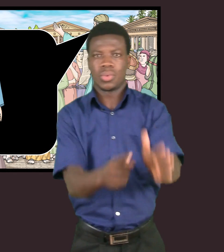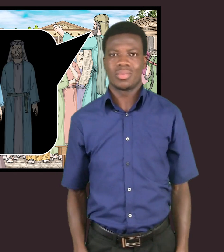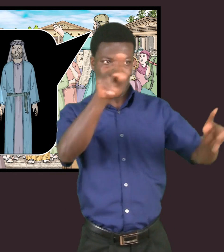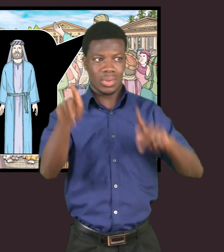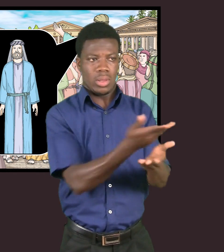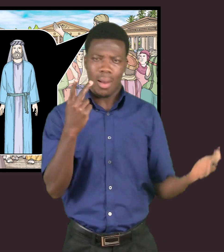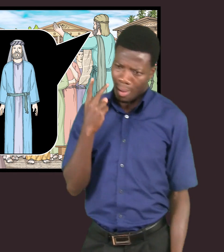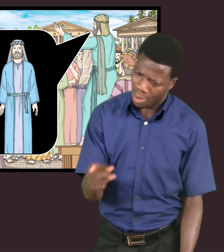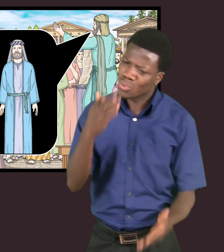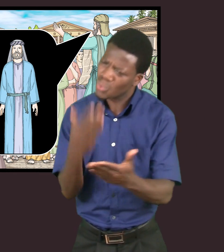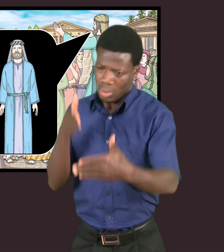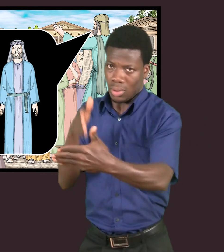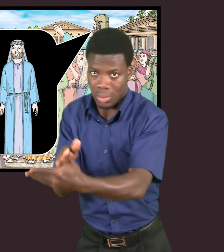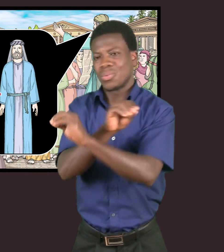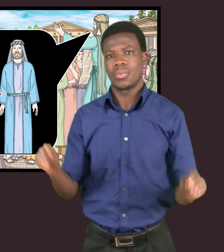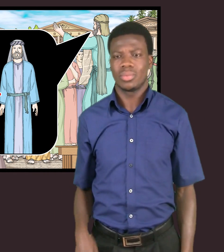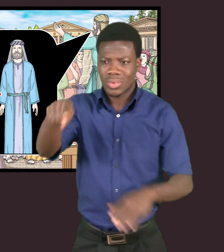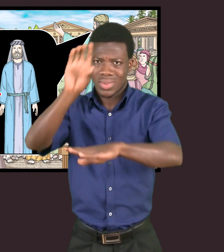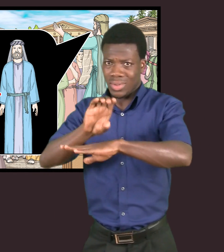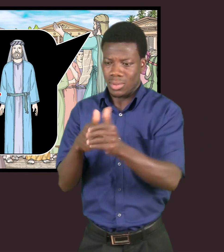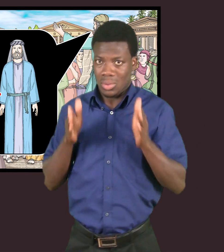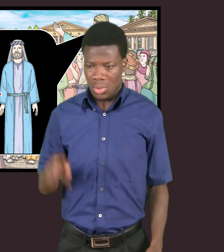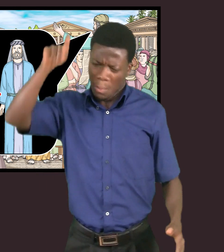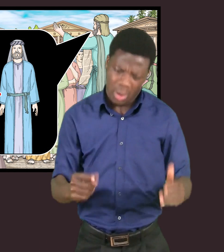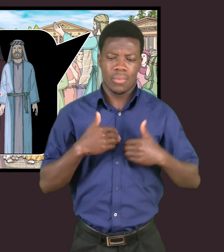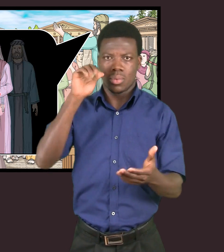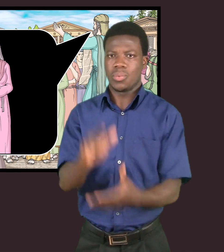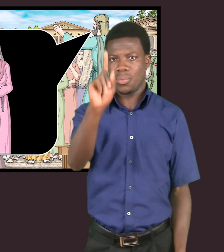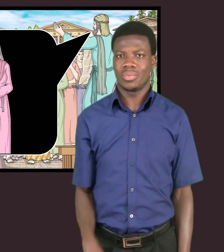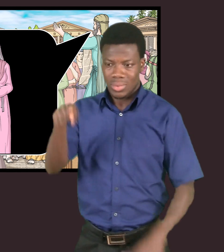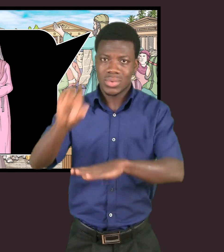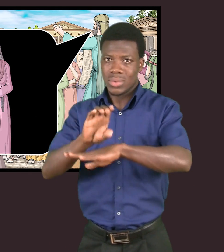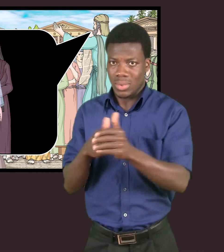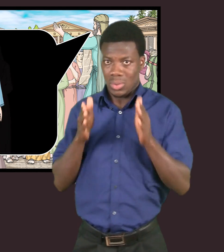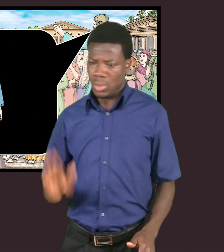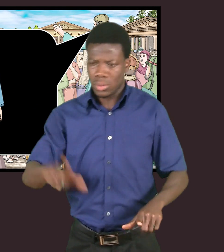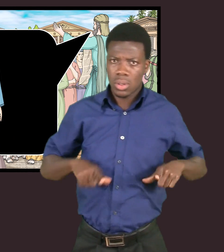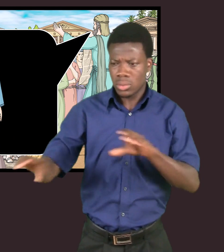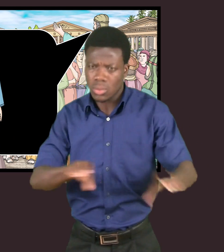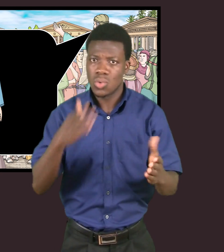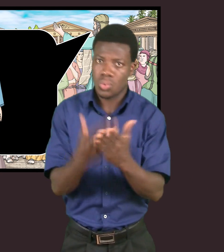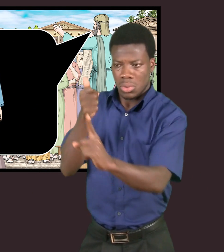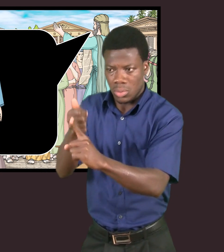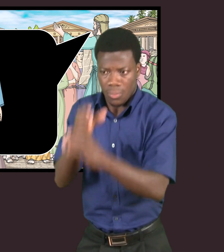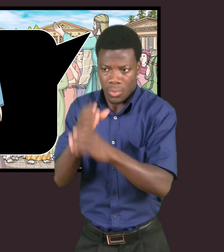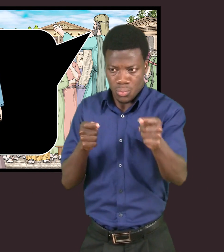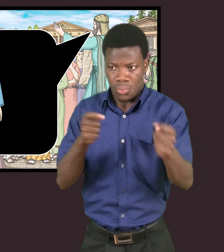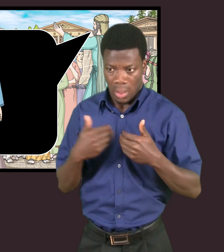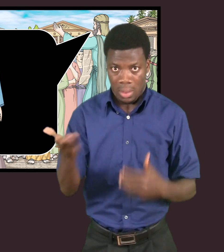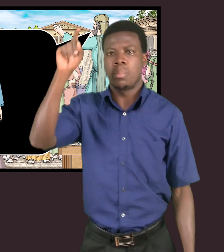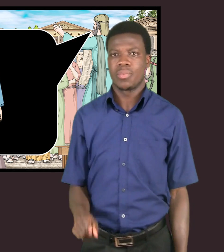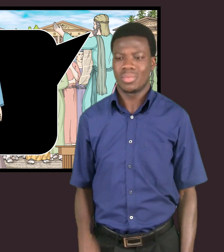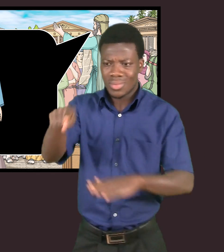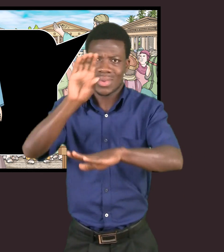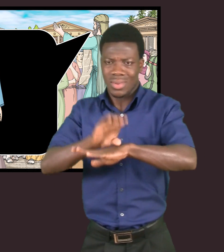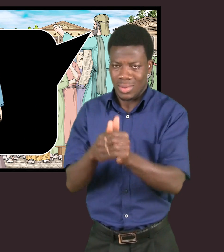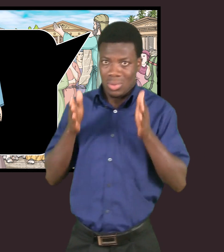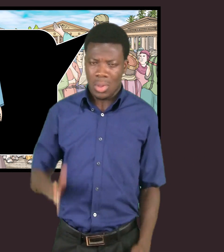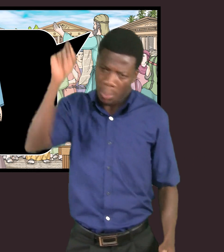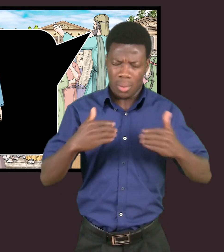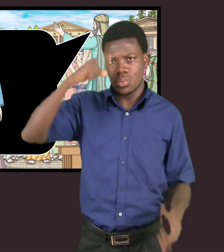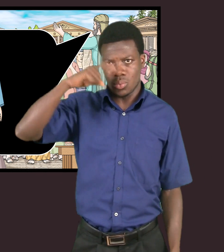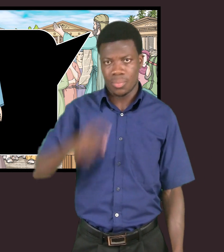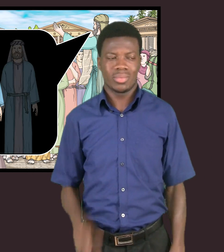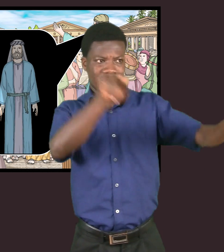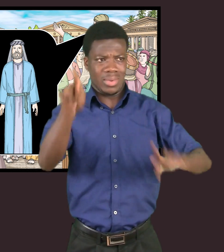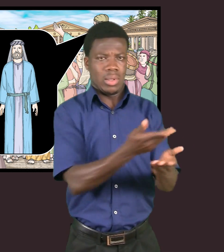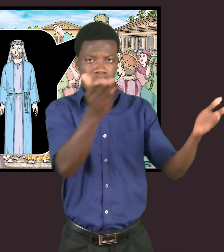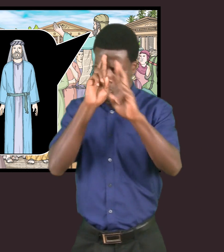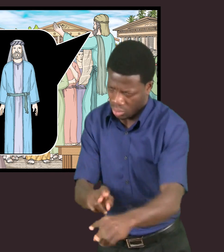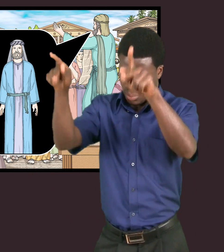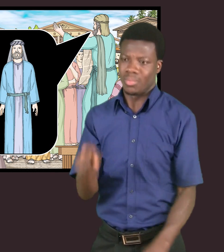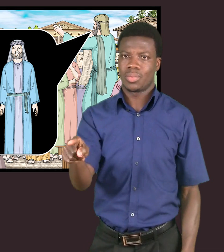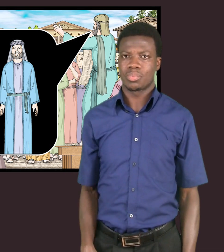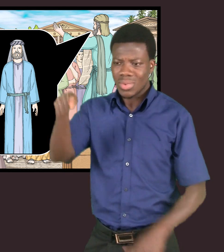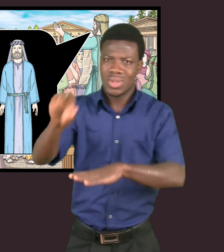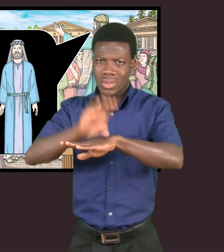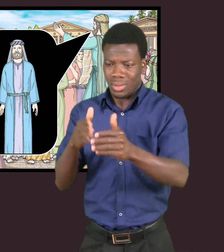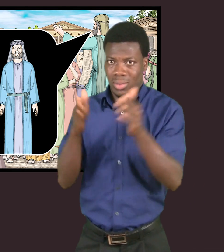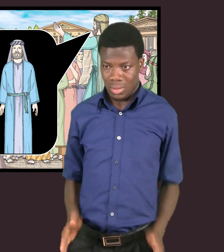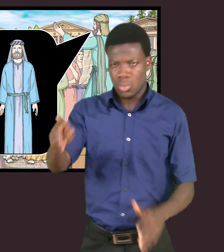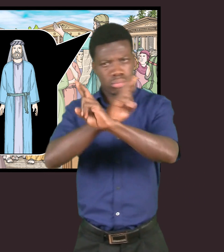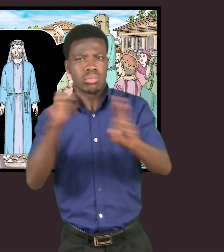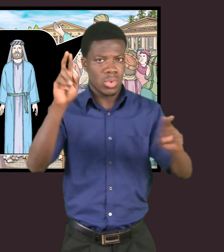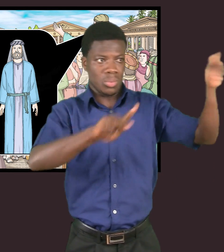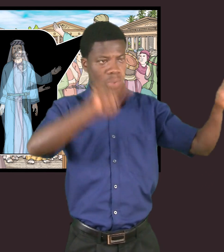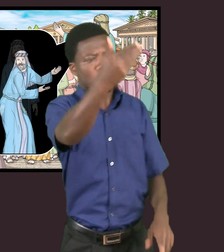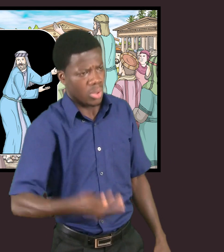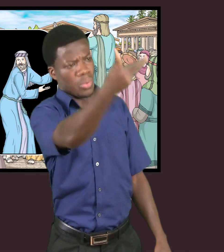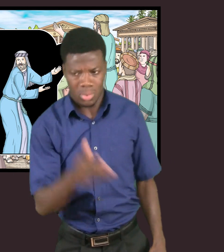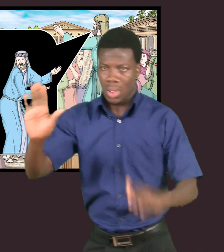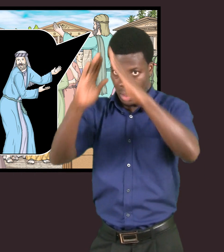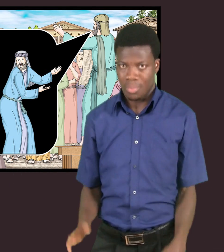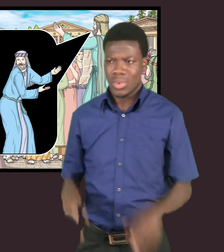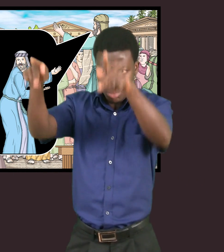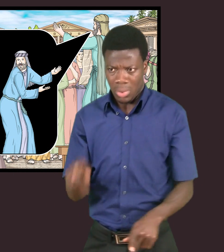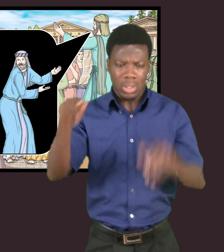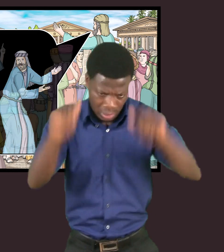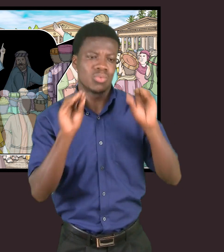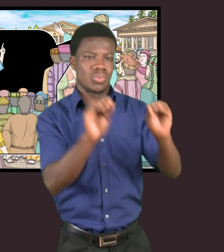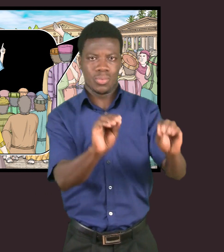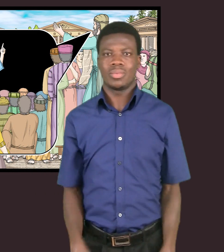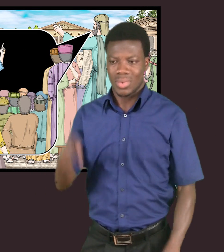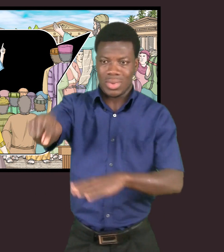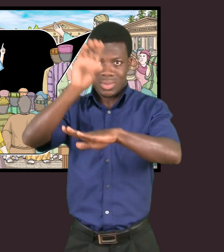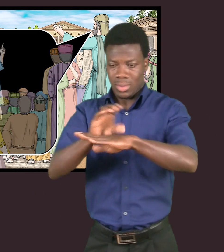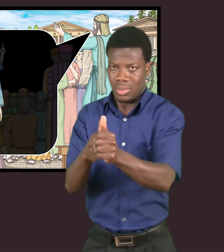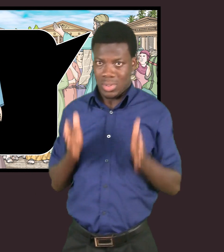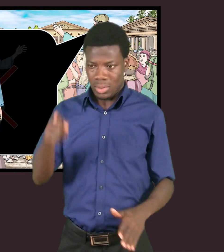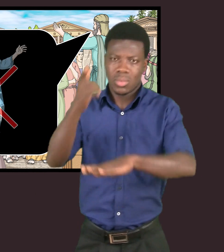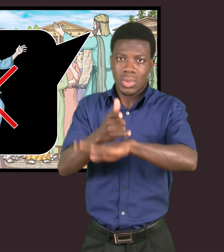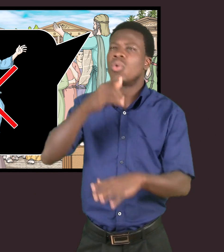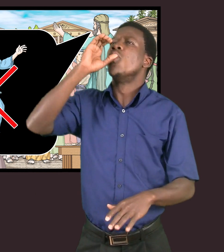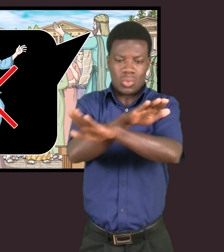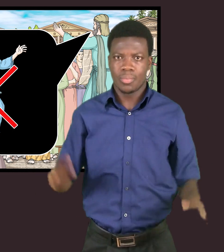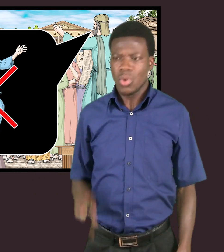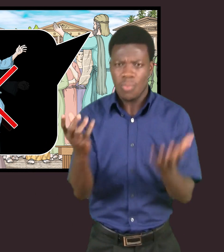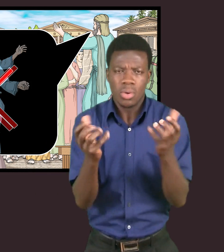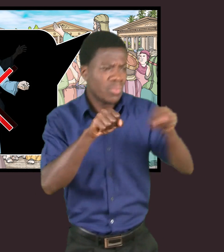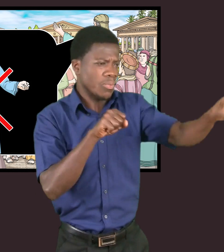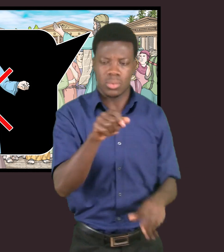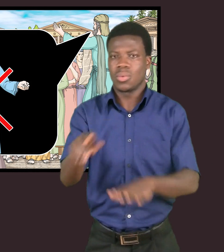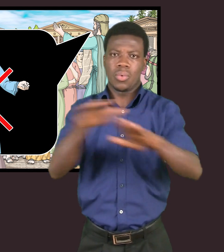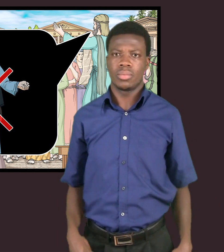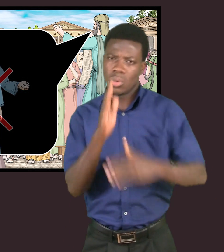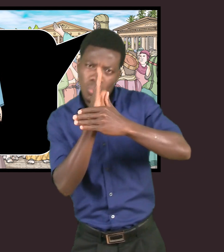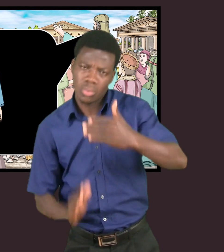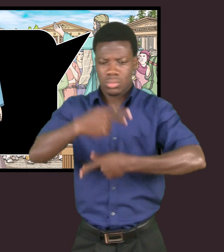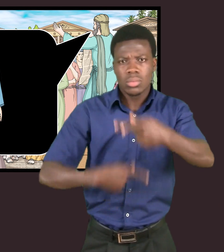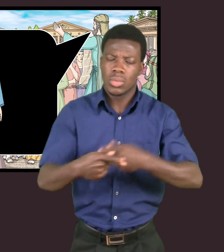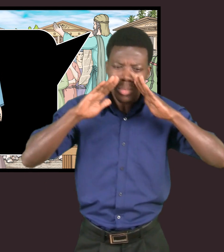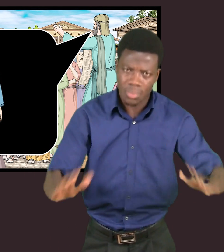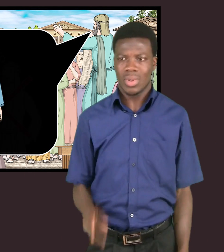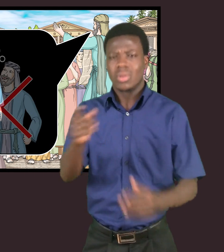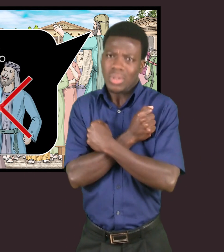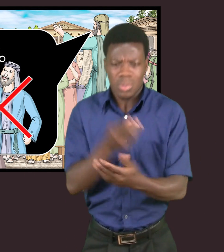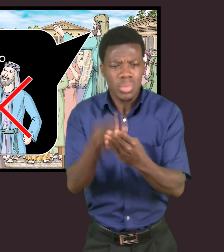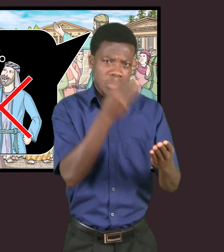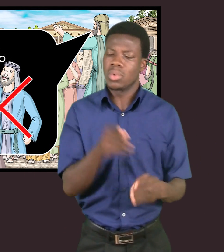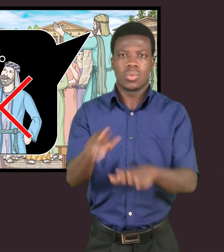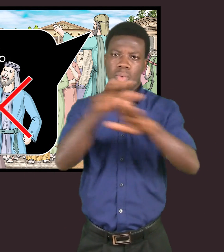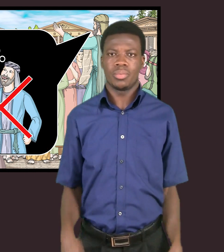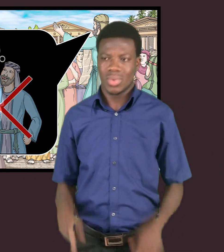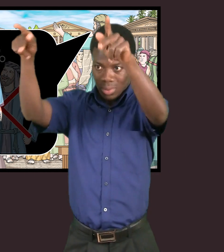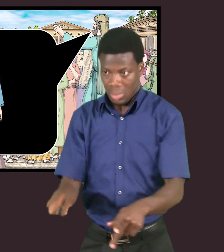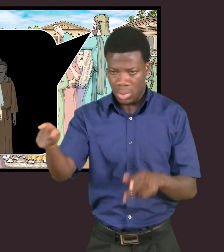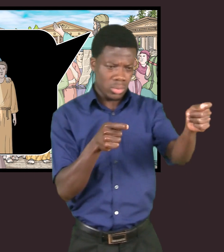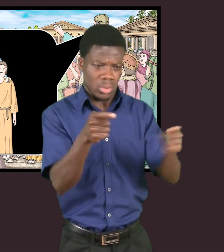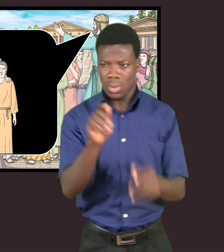An overseer, then, must be above reproach, the husband of but one wife, temperate, self-controlled, respectable, hospitable, able to teach, not dependent on wine, not violent but gentle, peaceable, and free of the love of money.